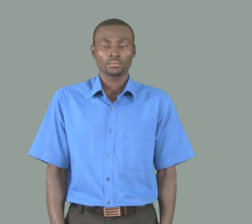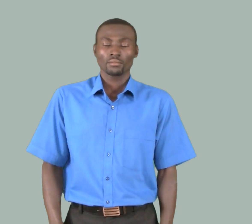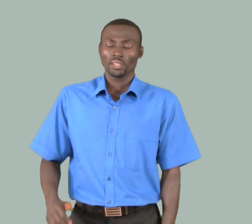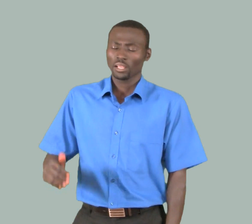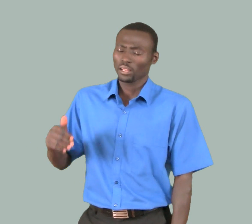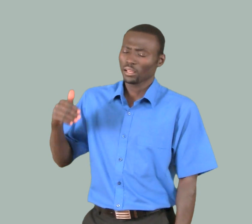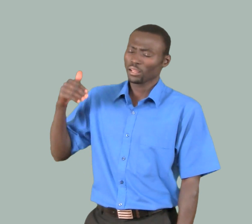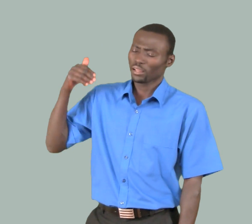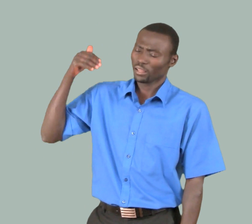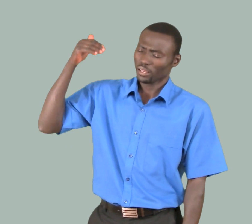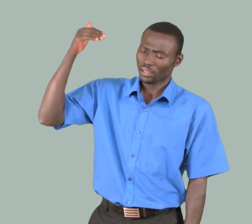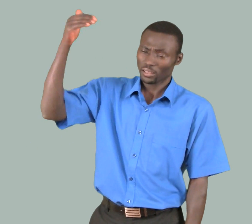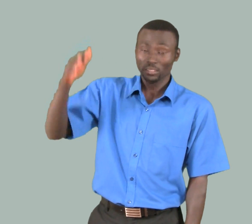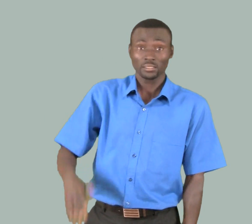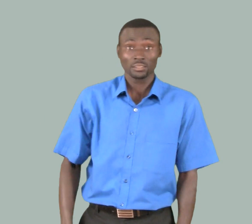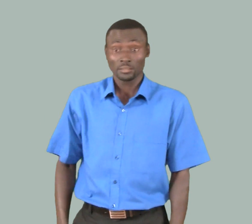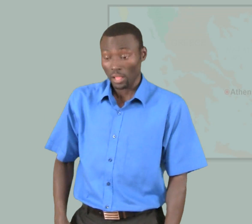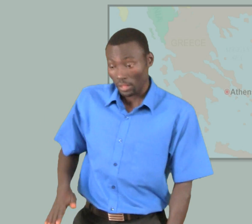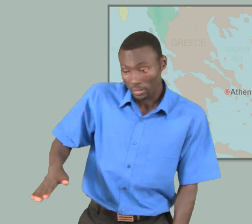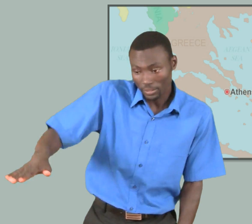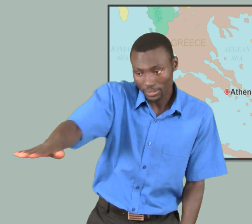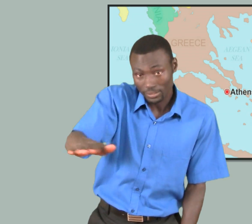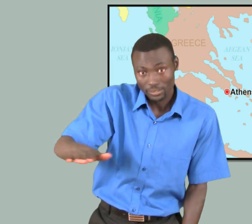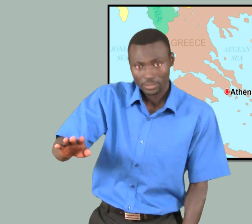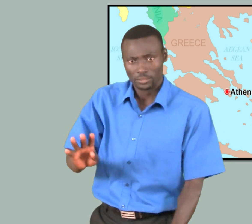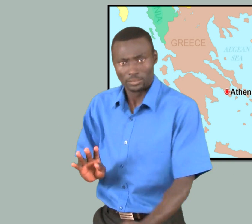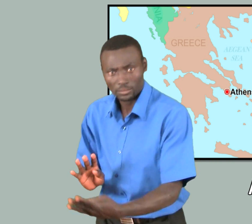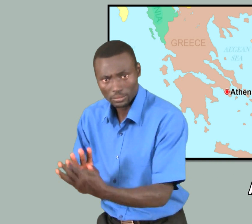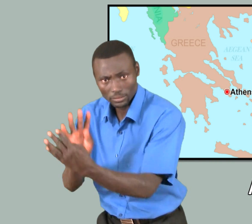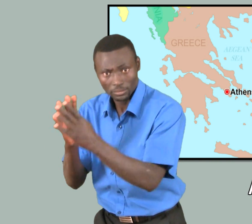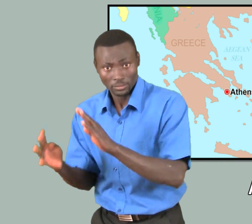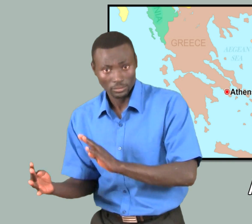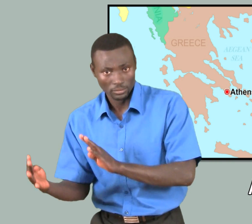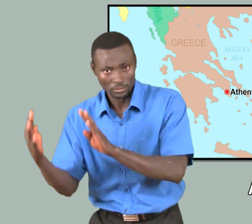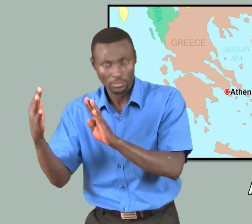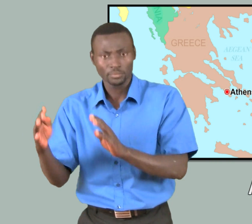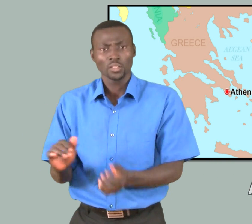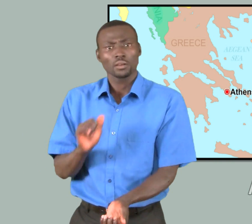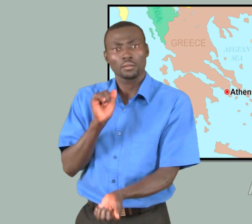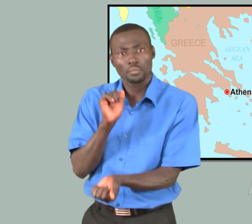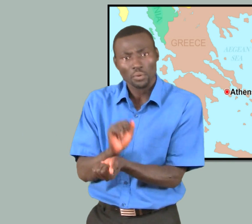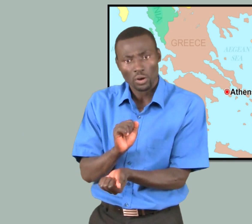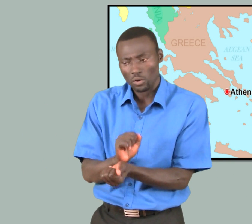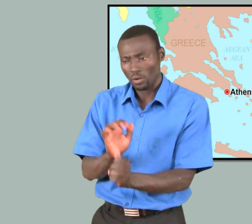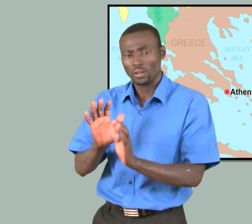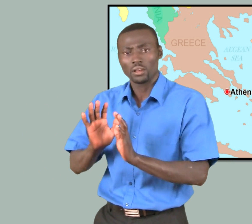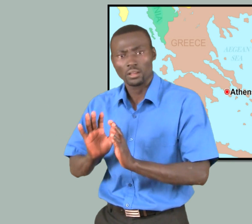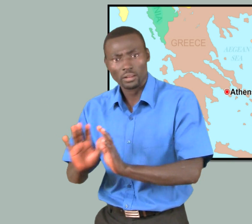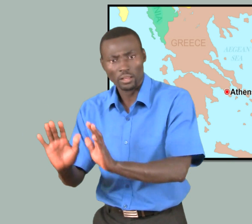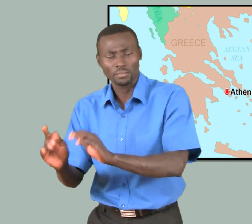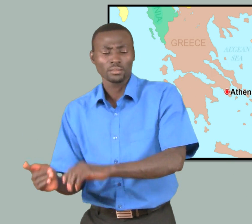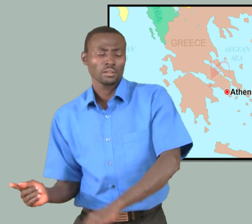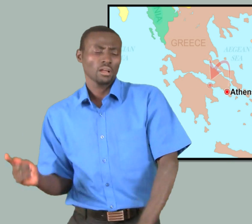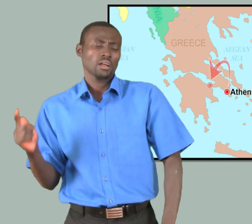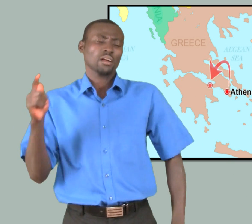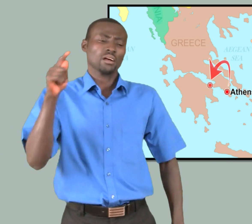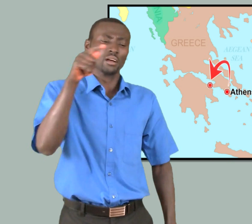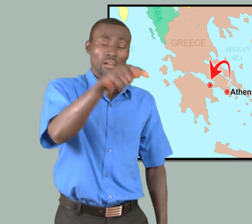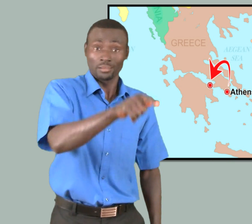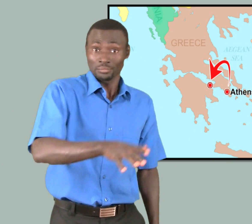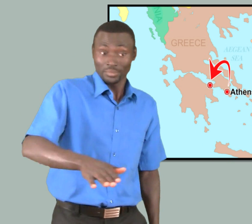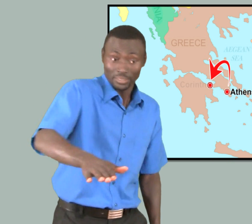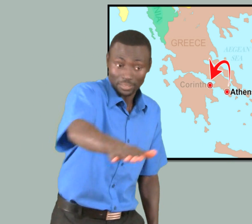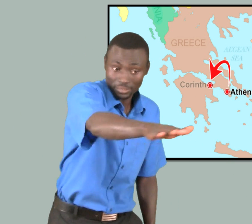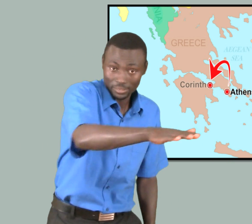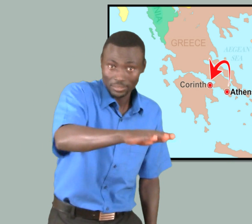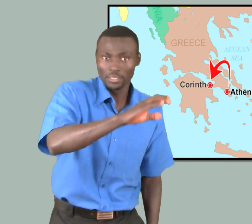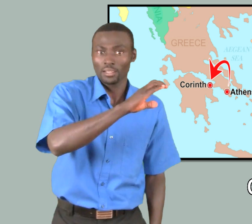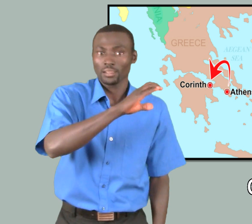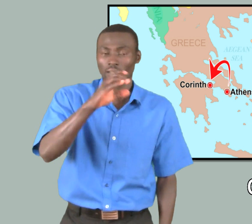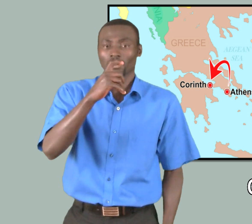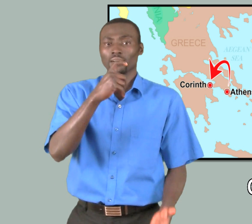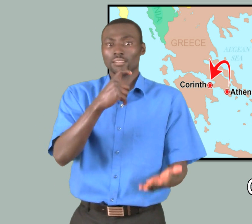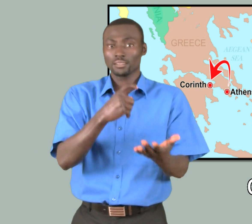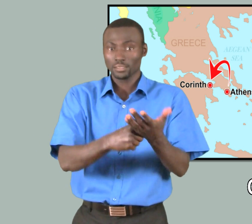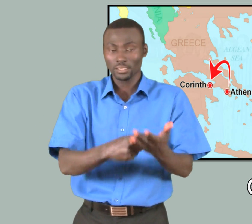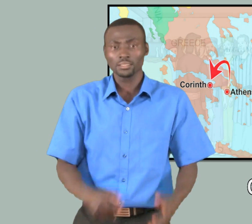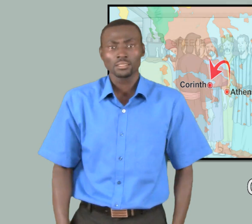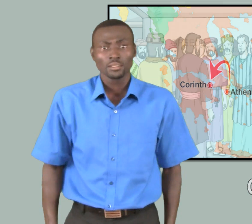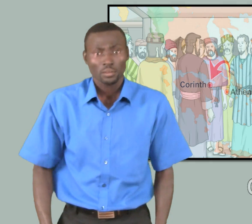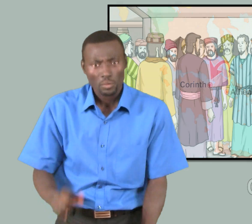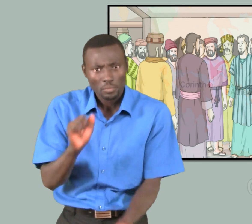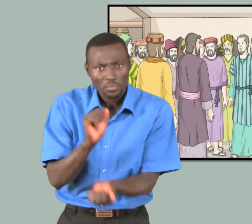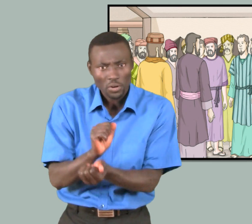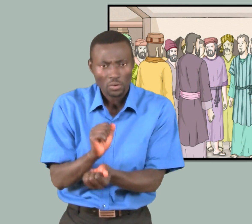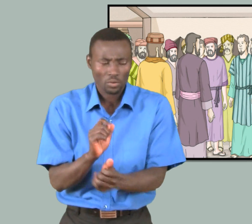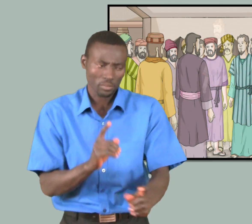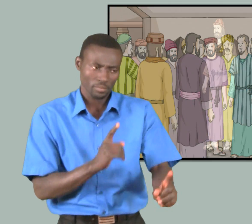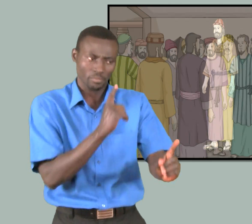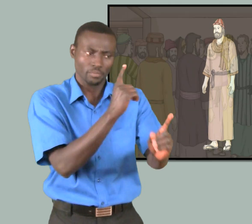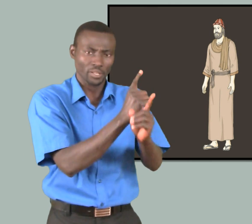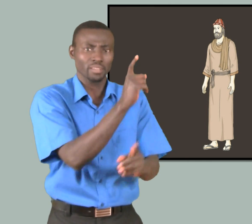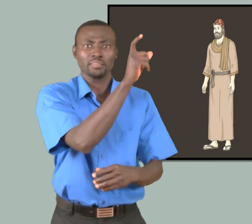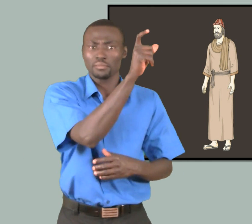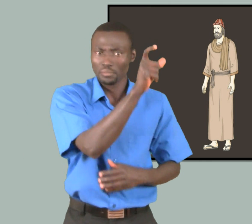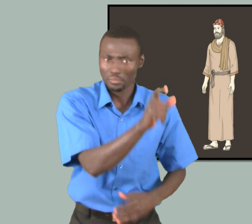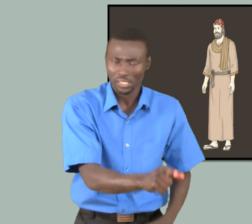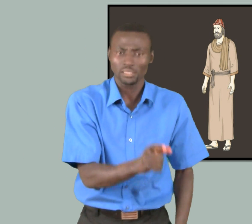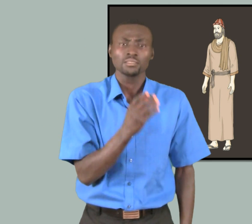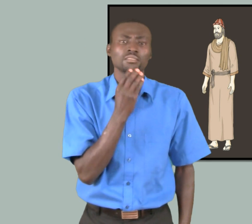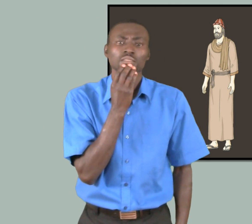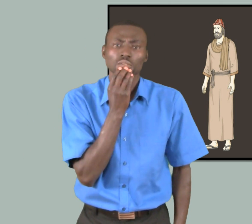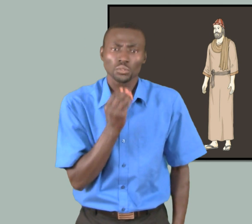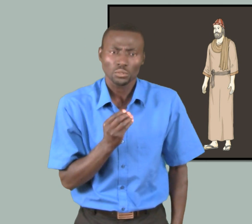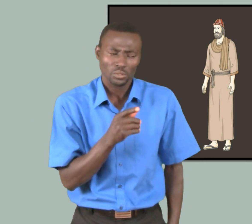After this, Paul left Athens and went to Corinth.